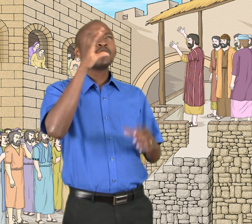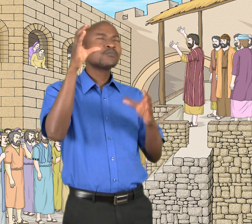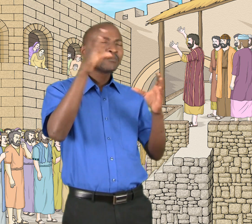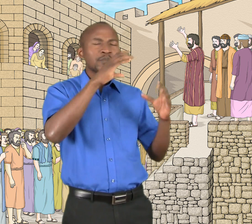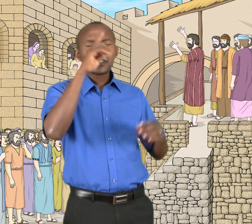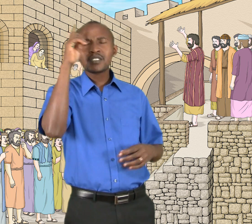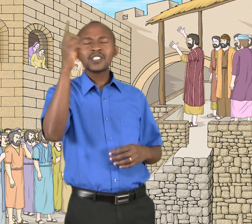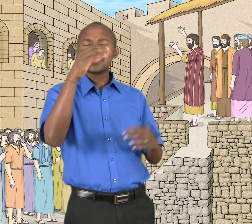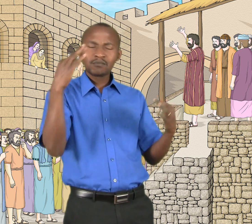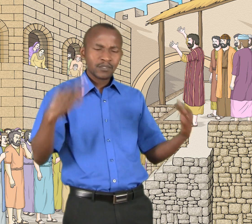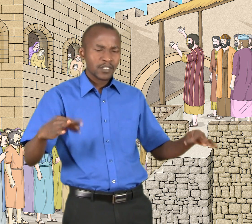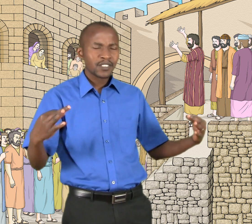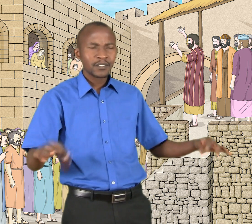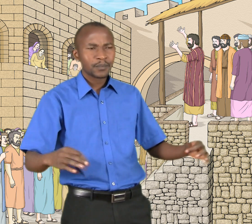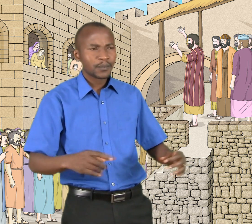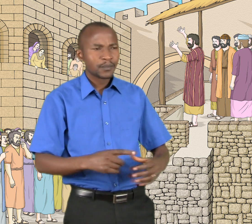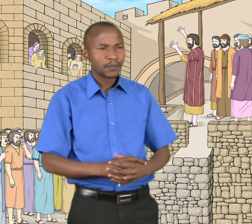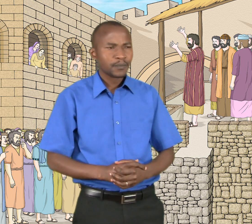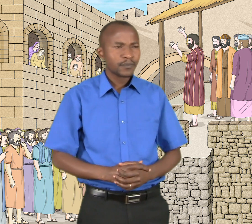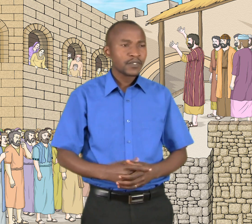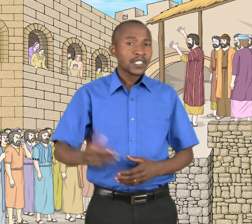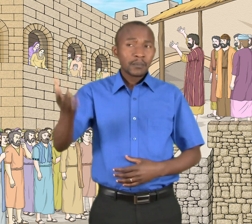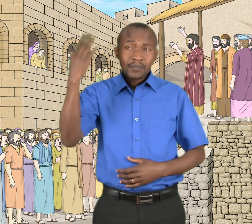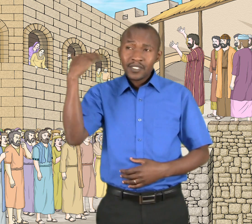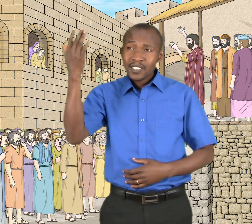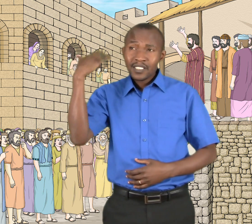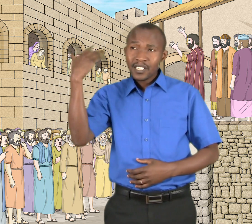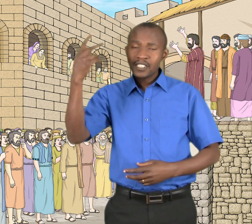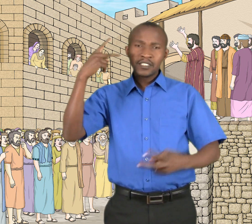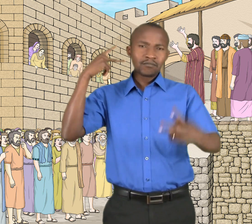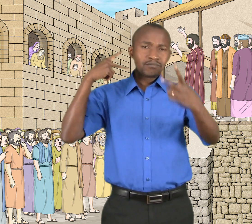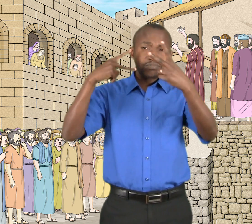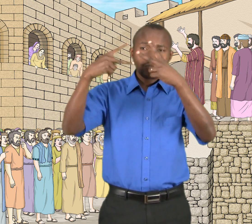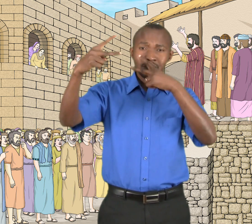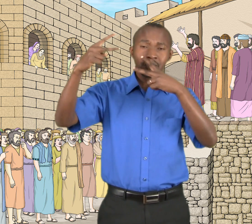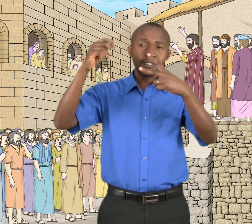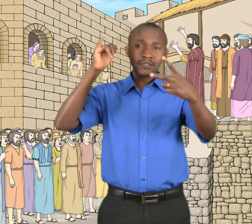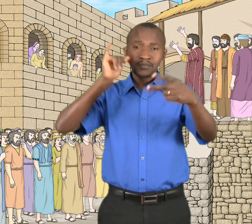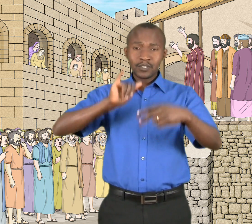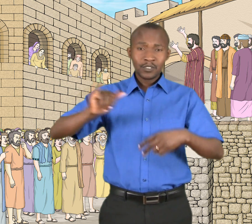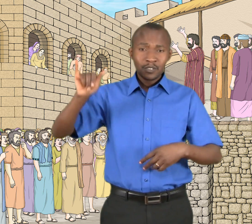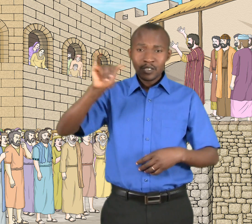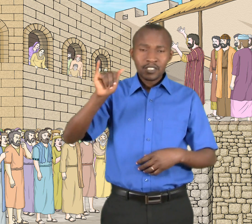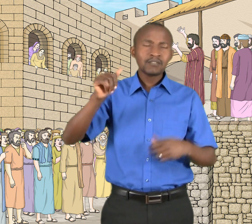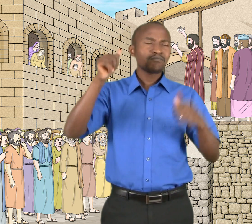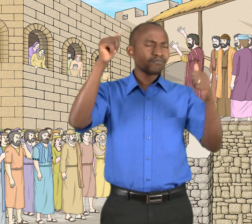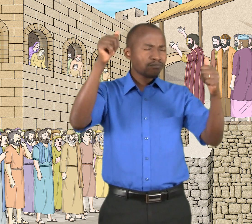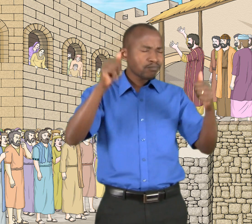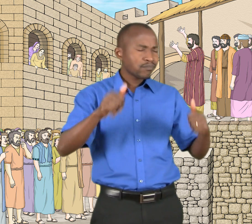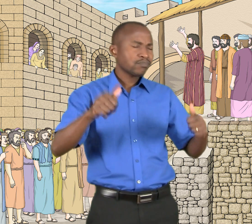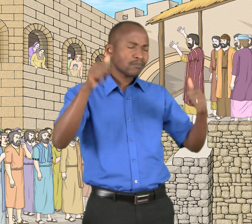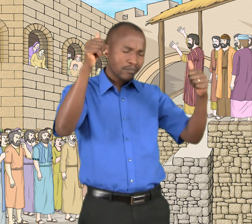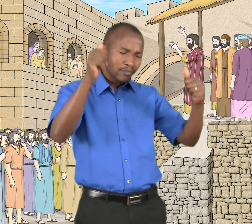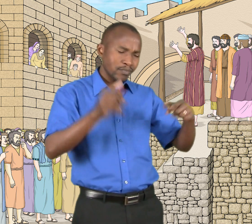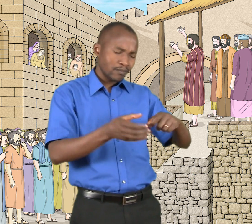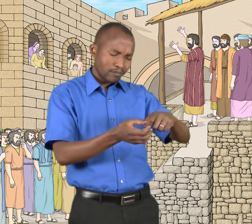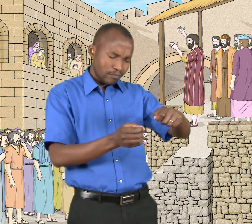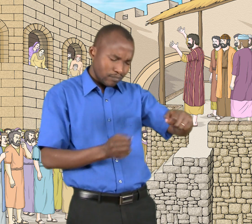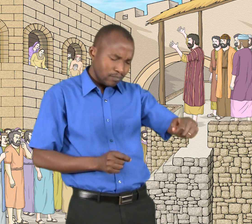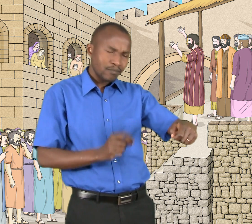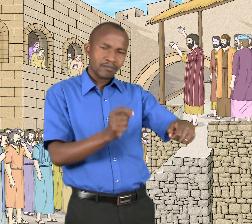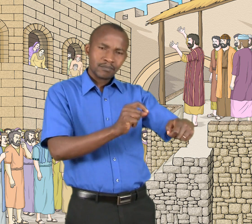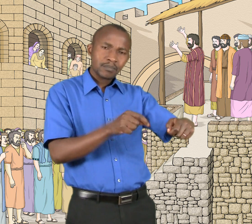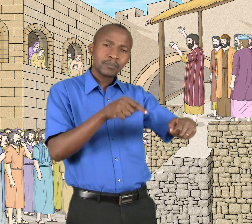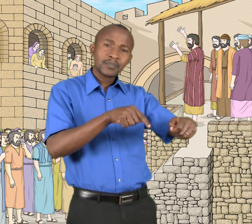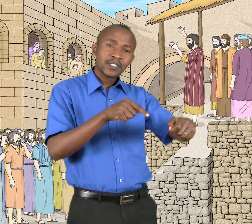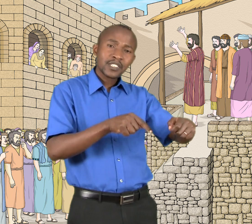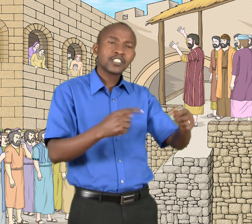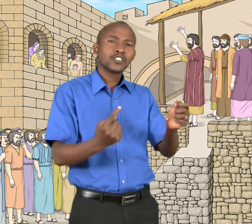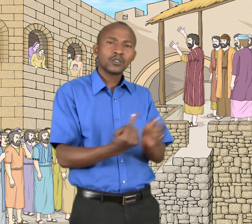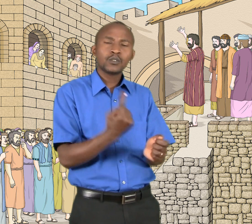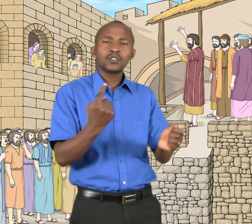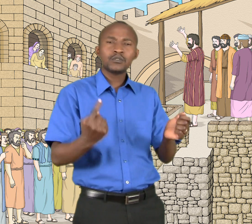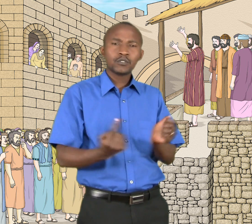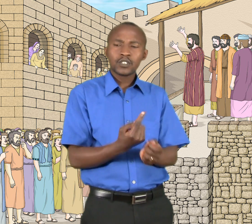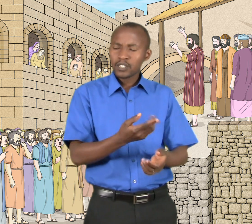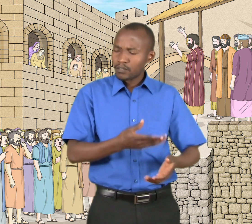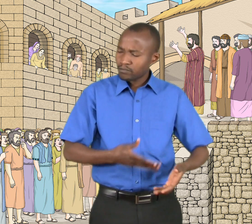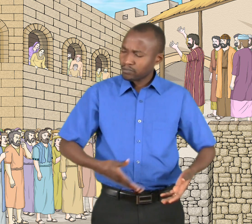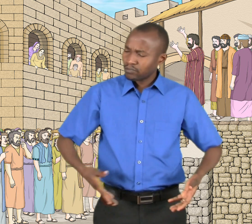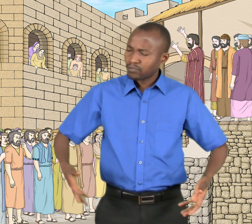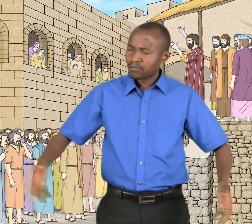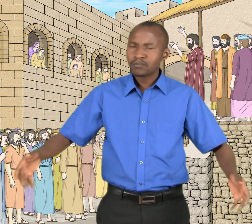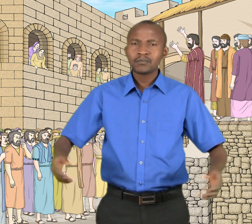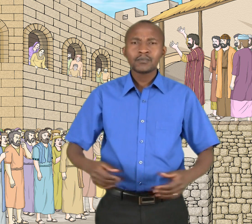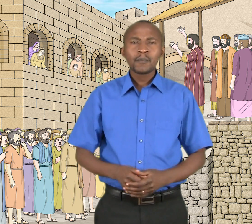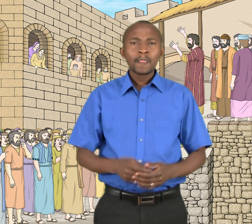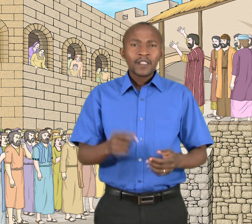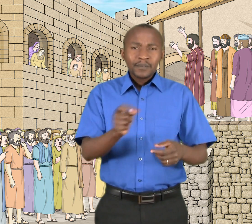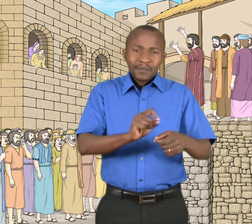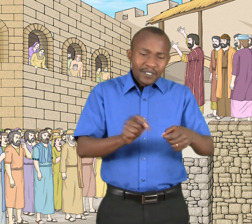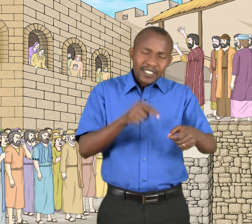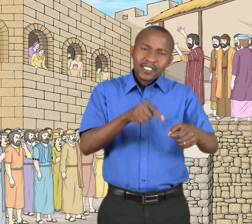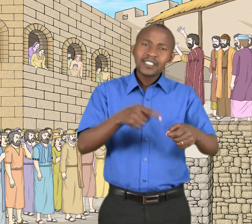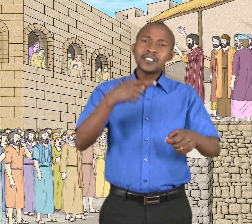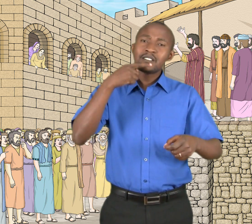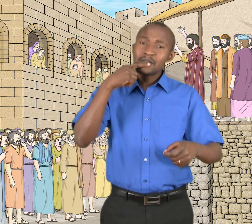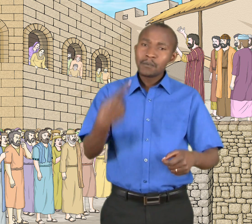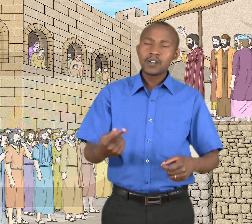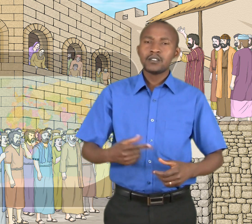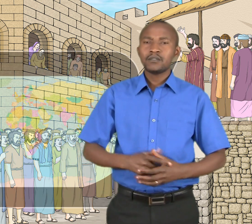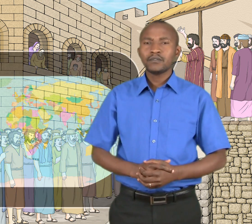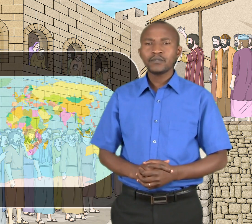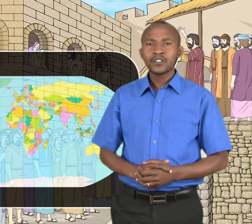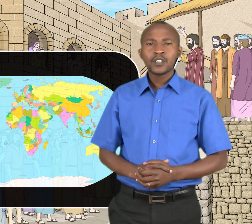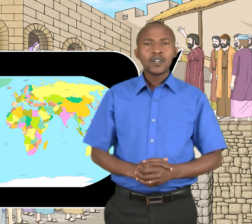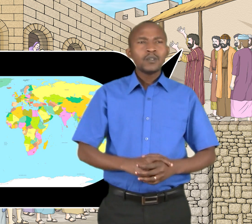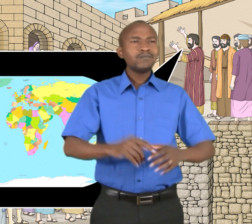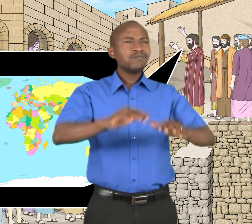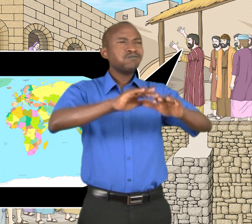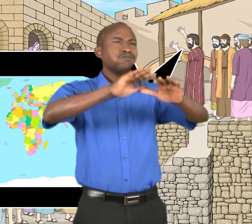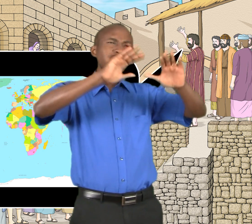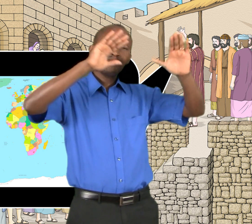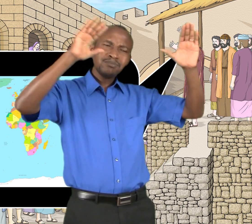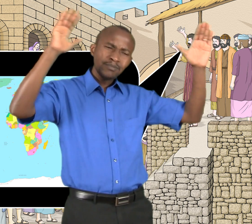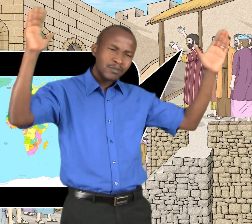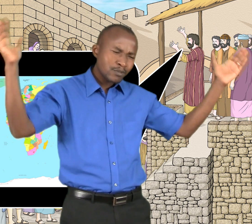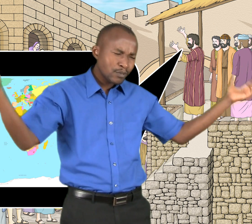These men are not drunk, as you suppose. It is only the third hour of the day!